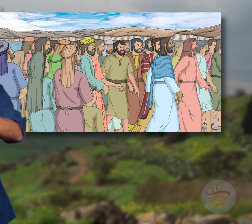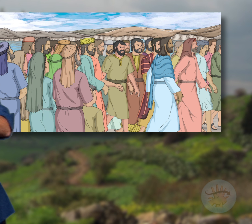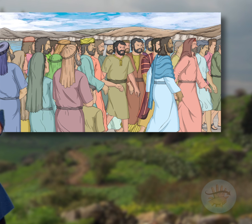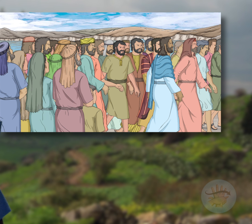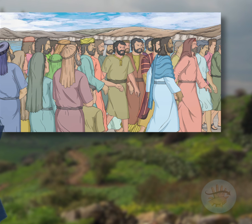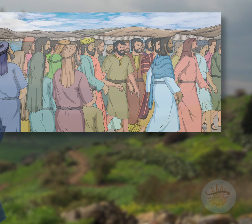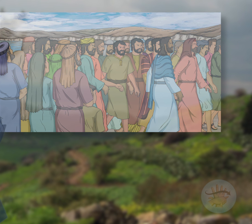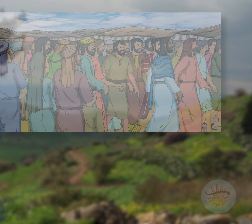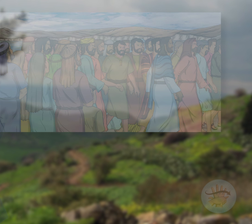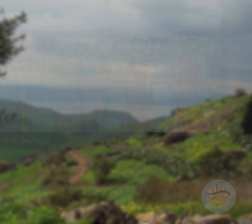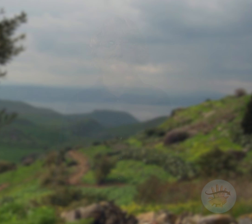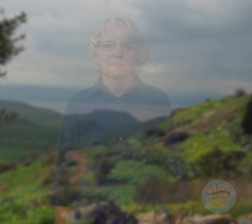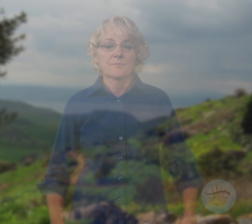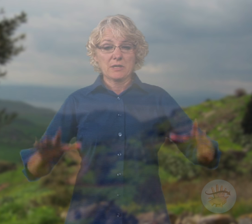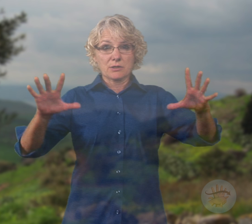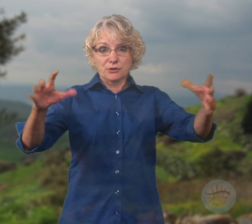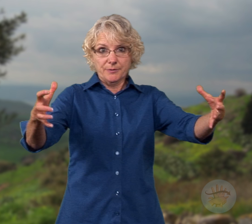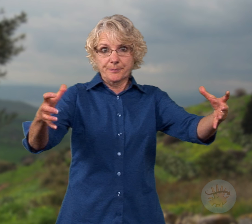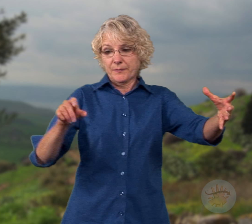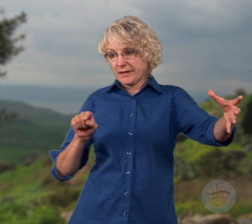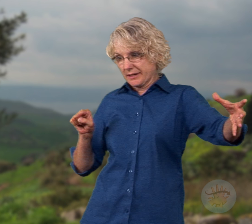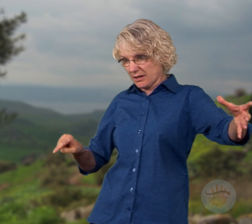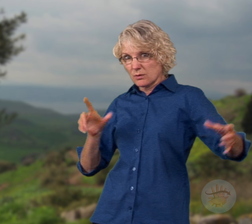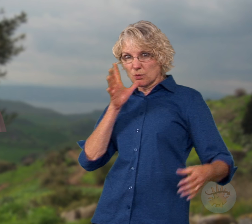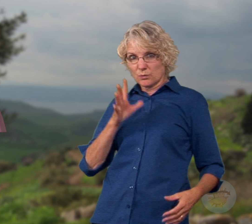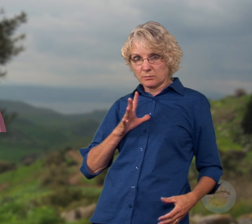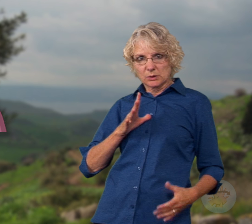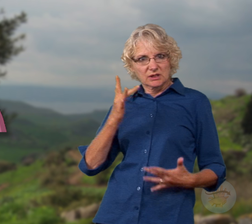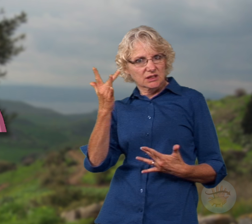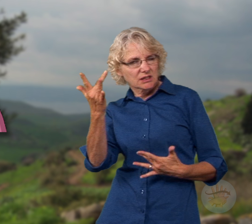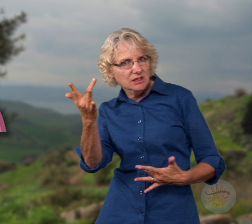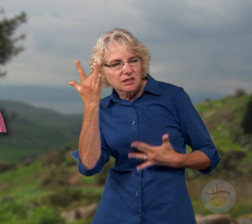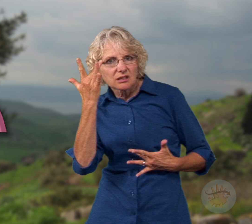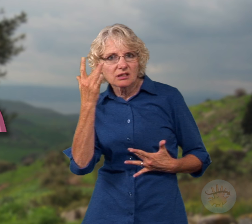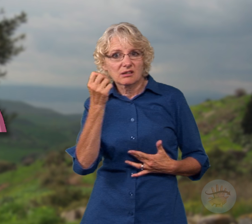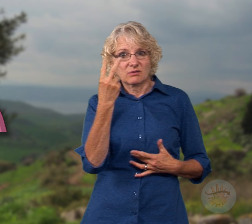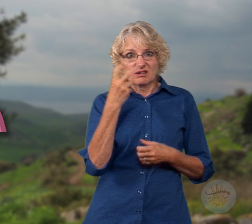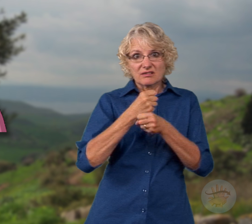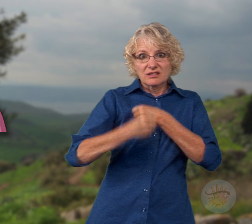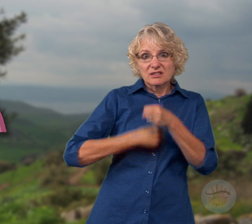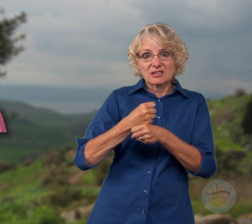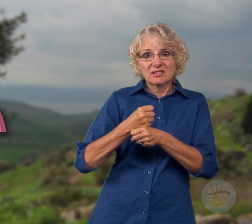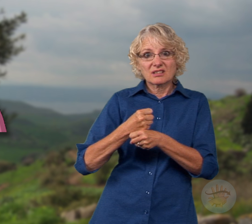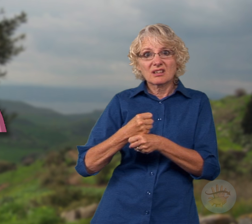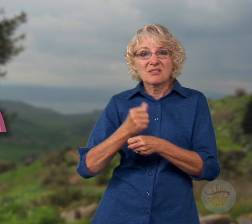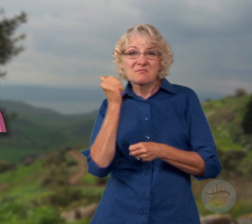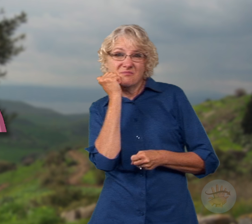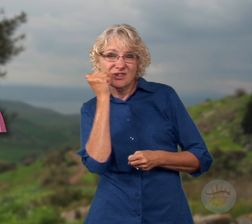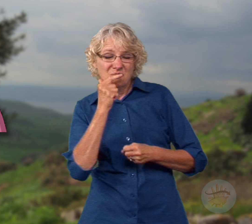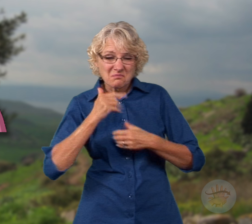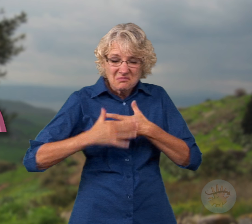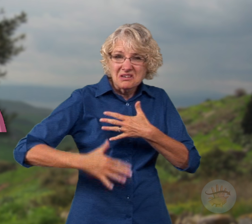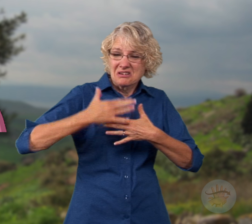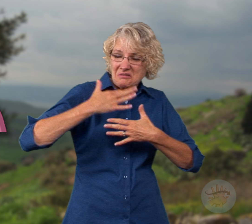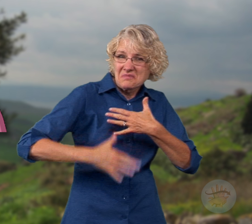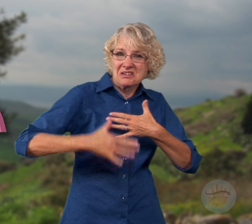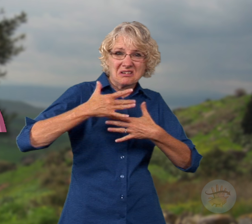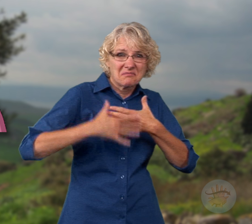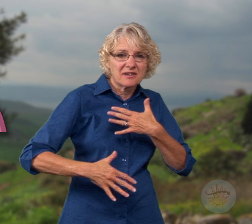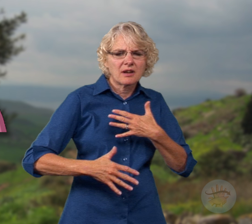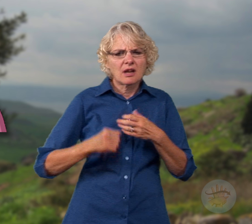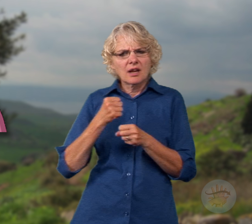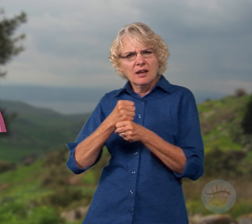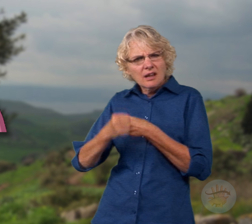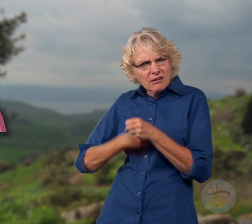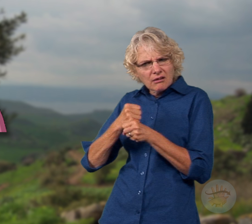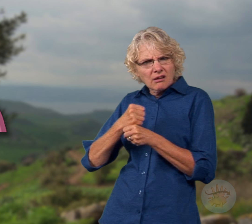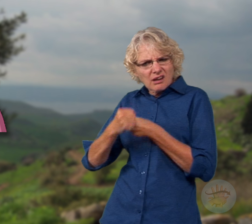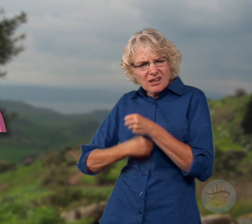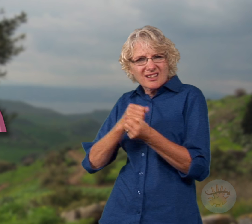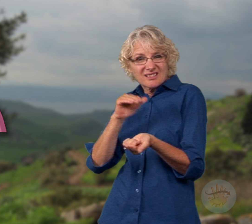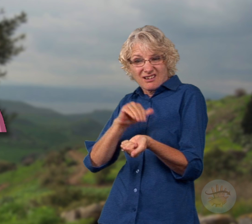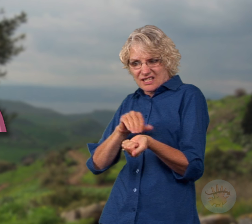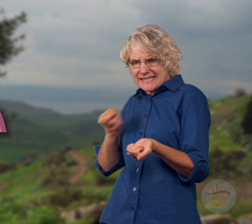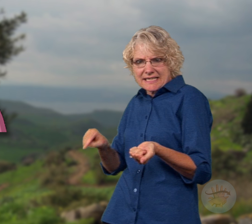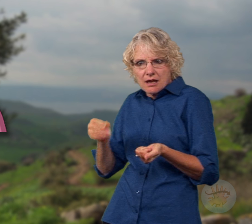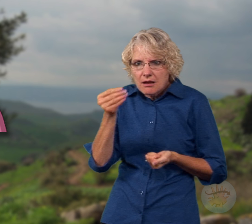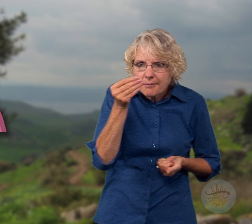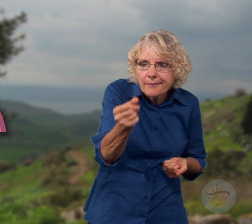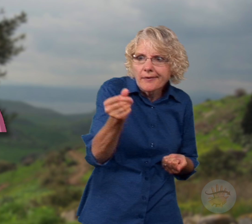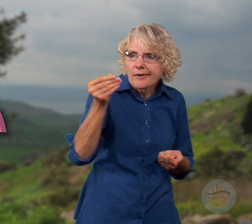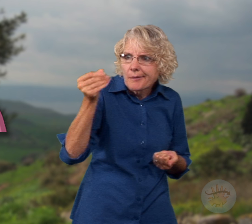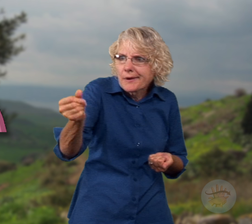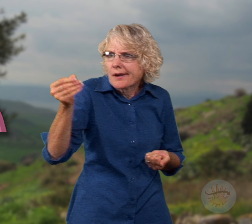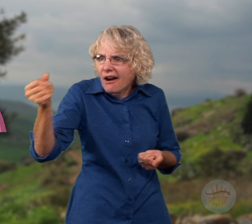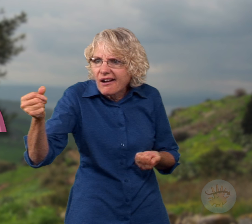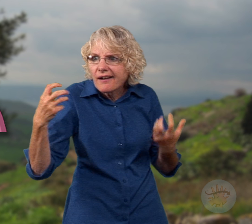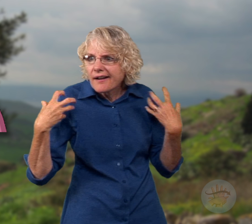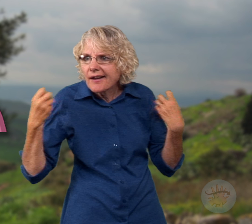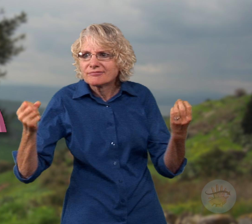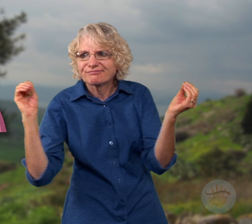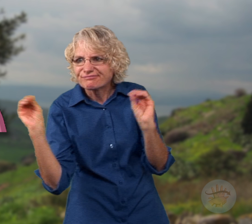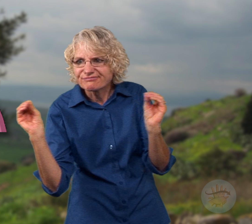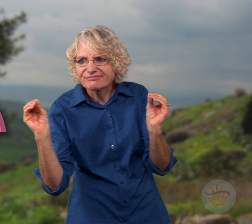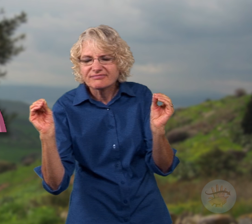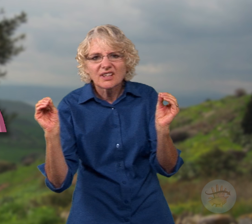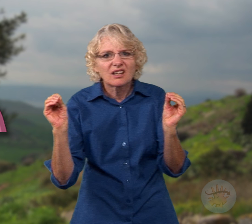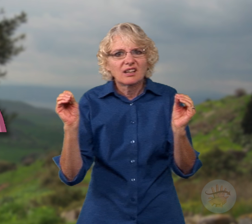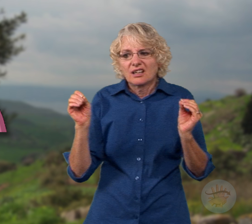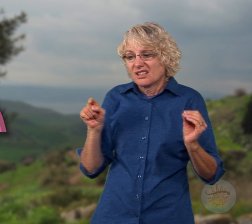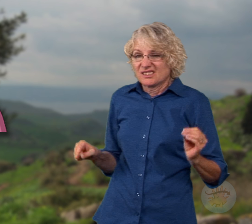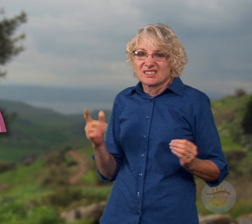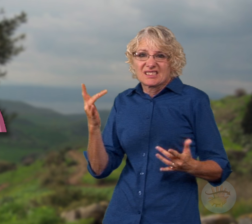And a woman was there who had suffered from bleeding for twelve years.